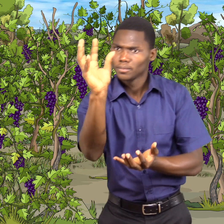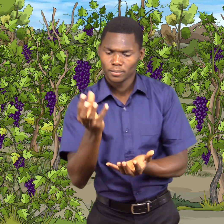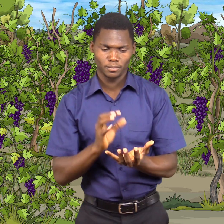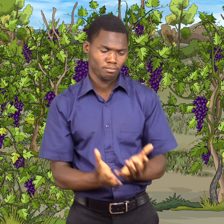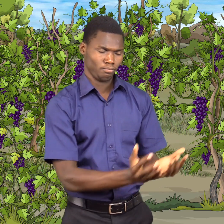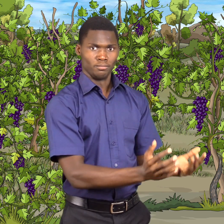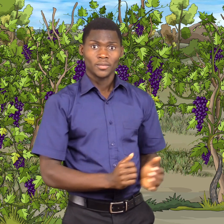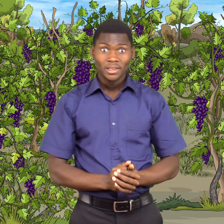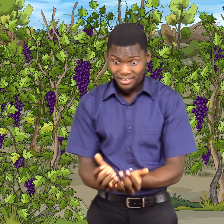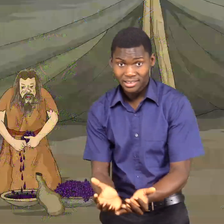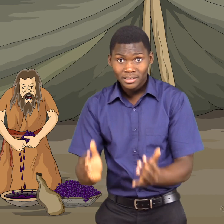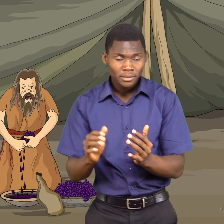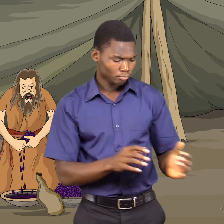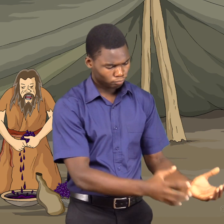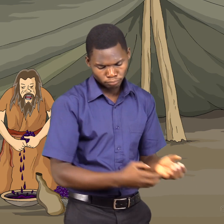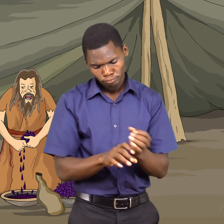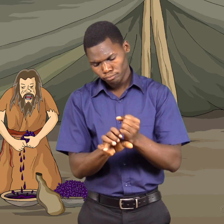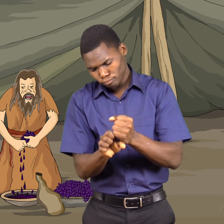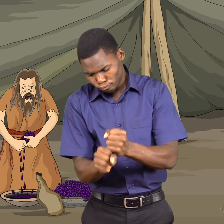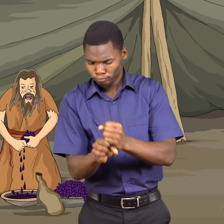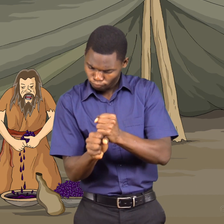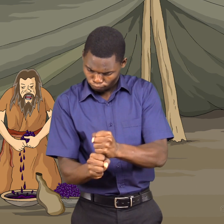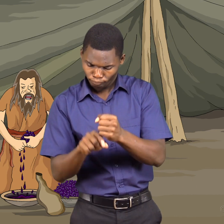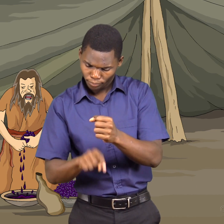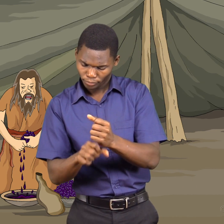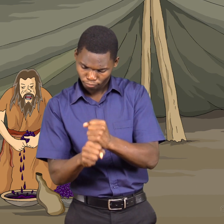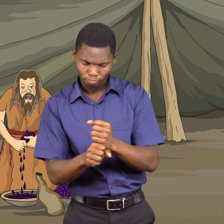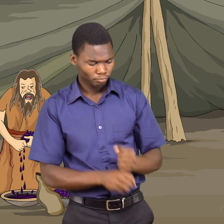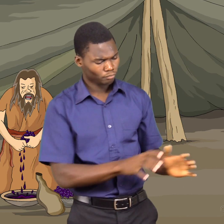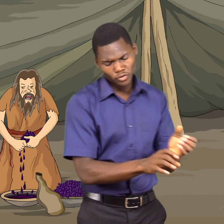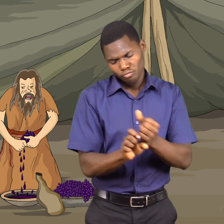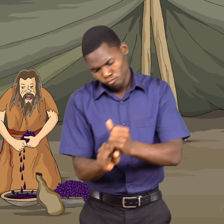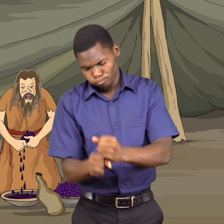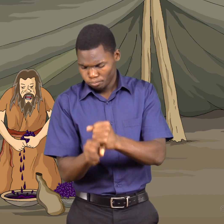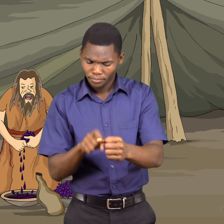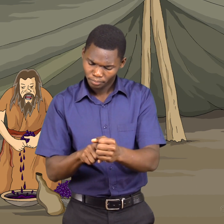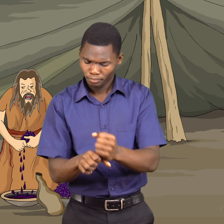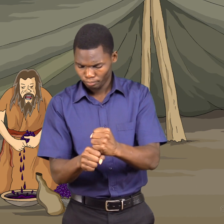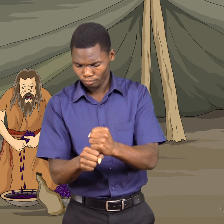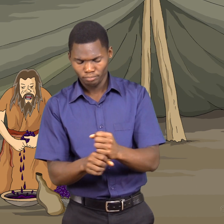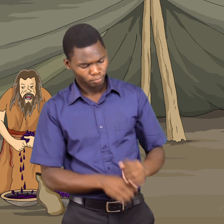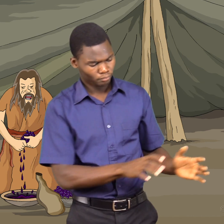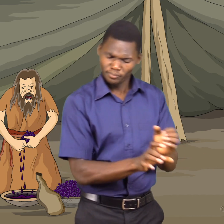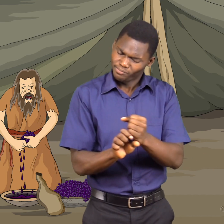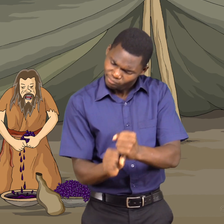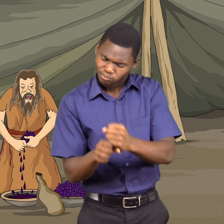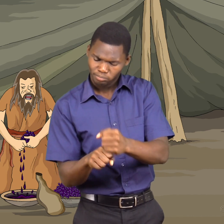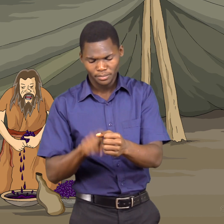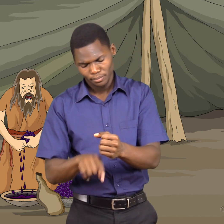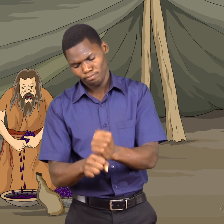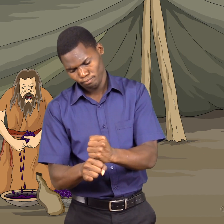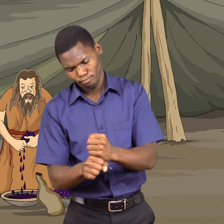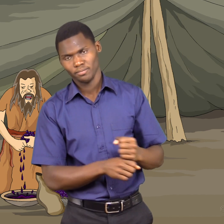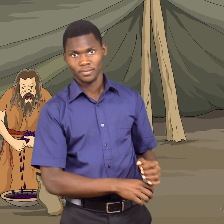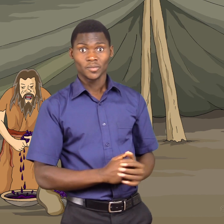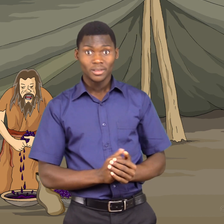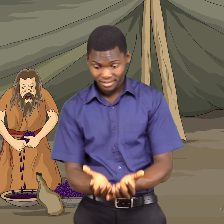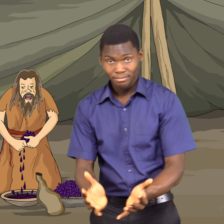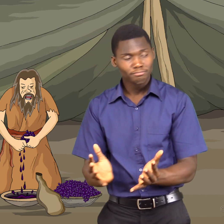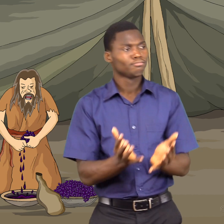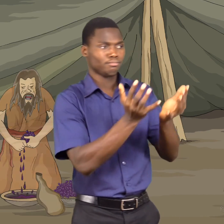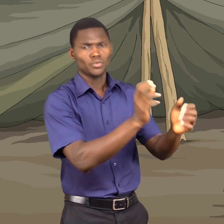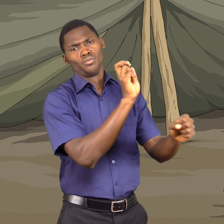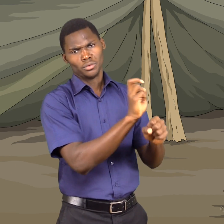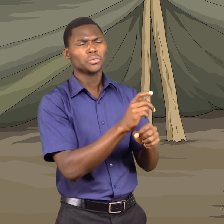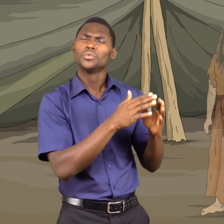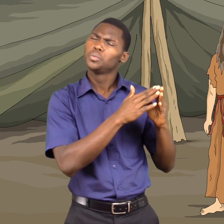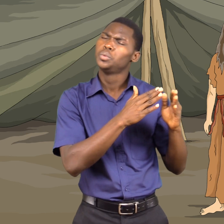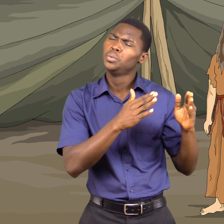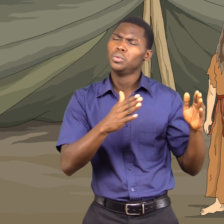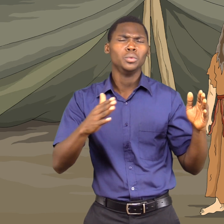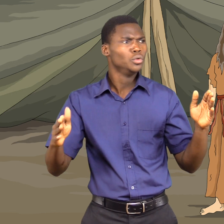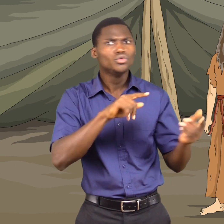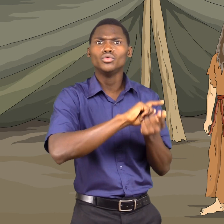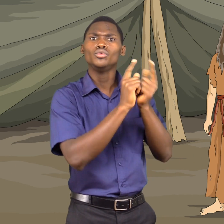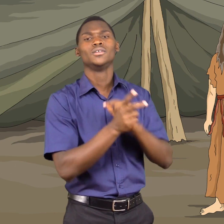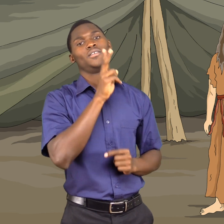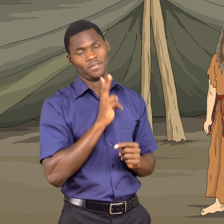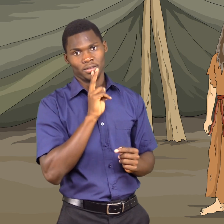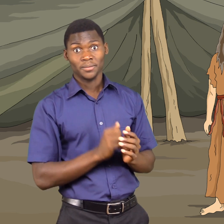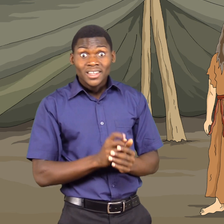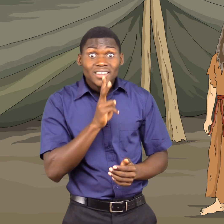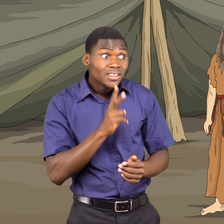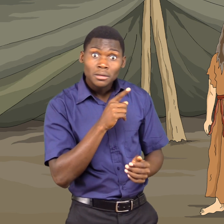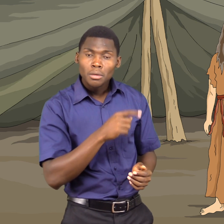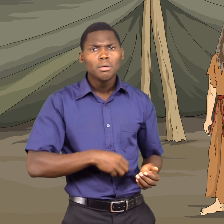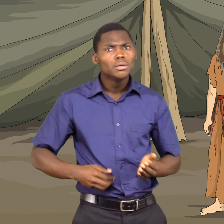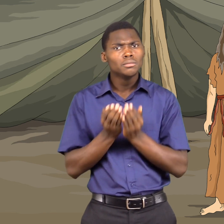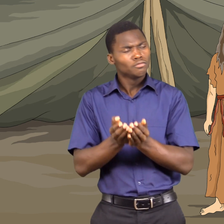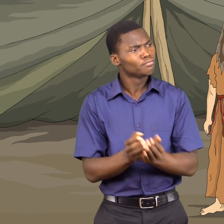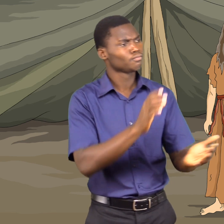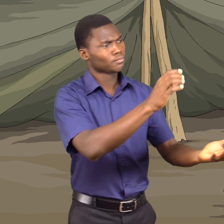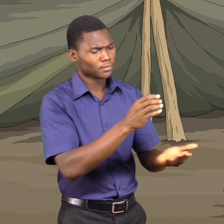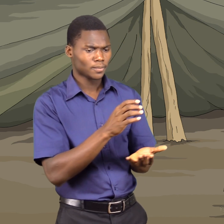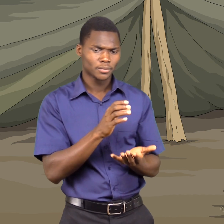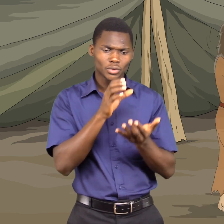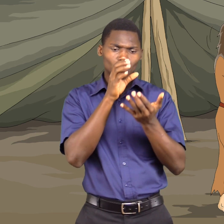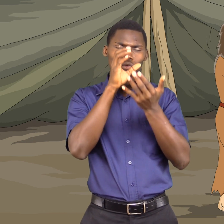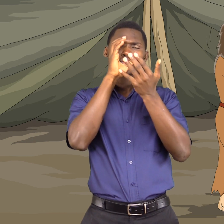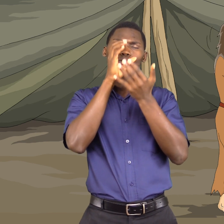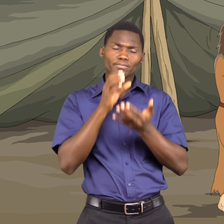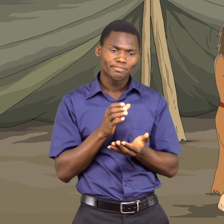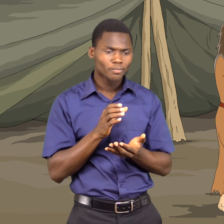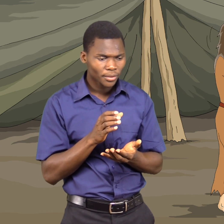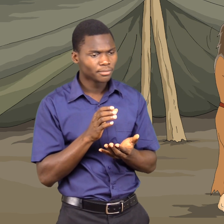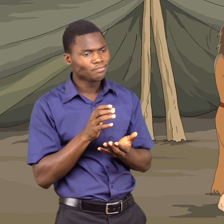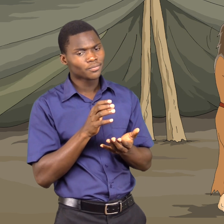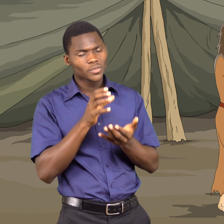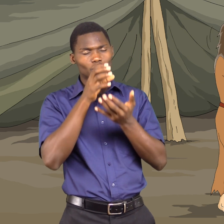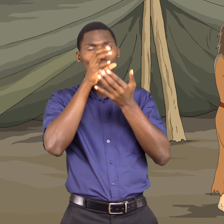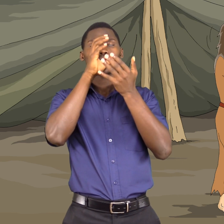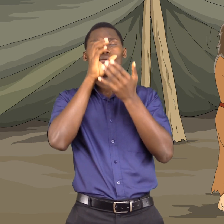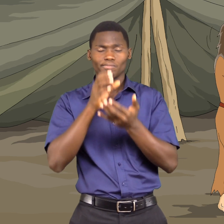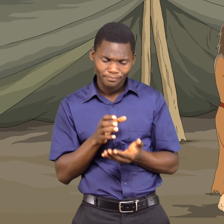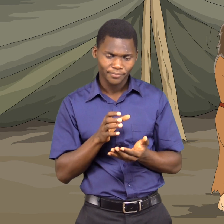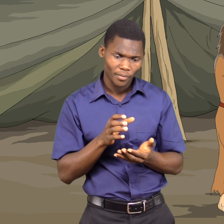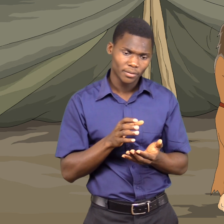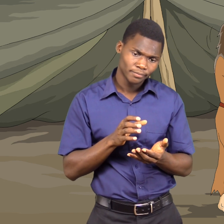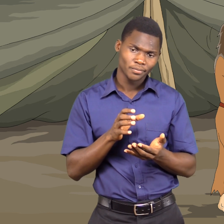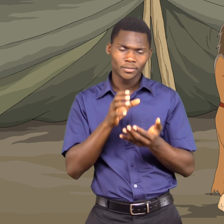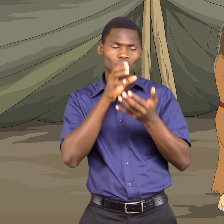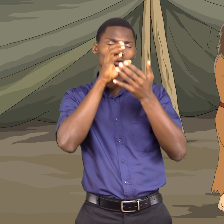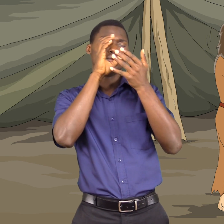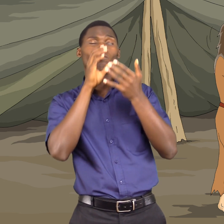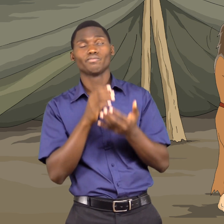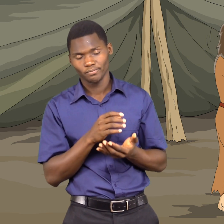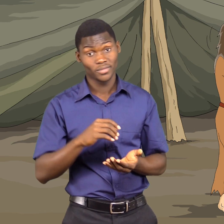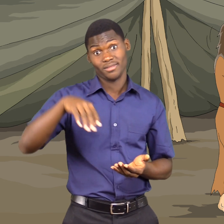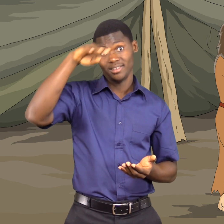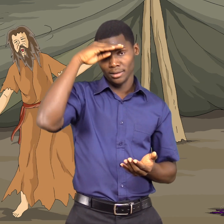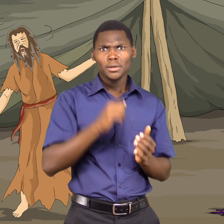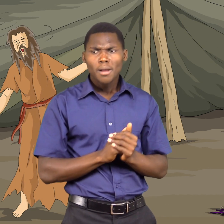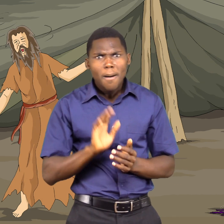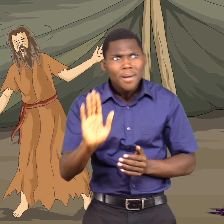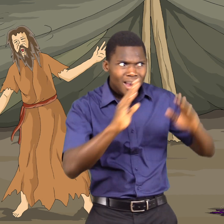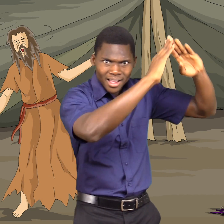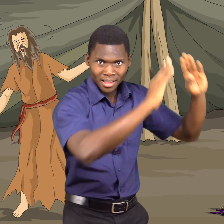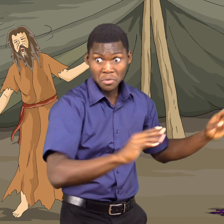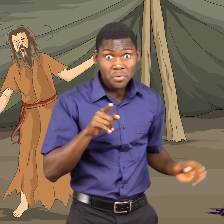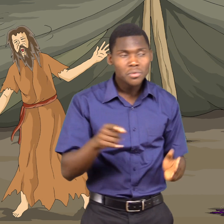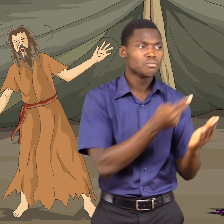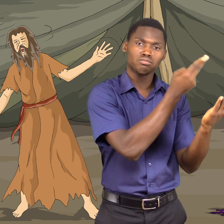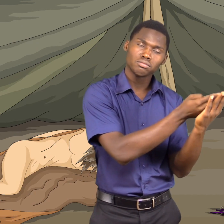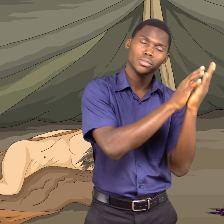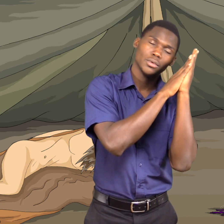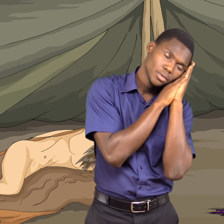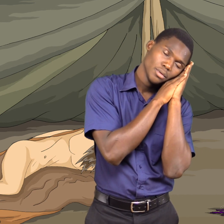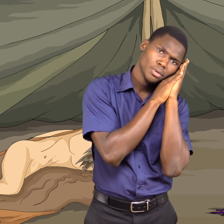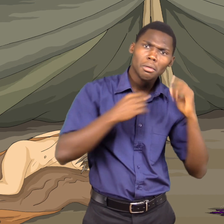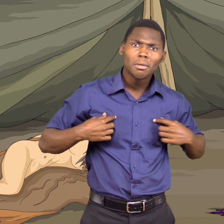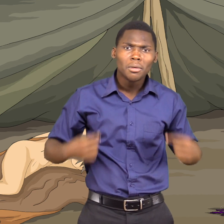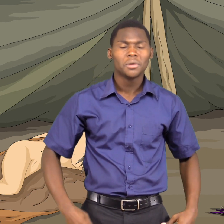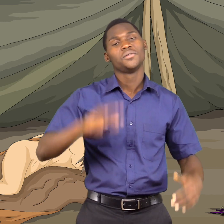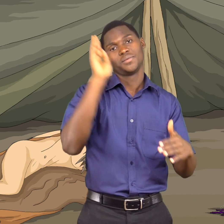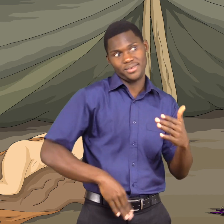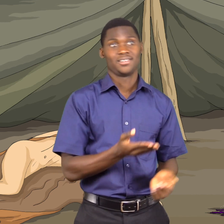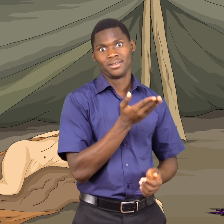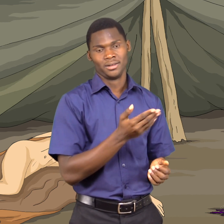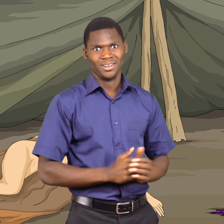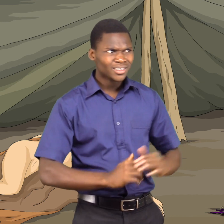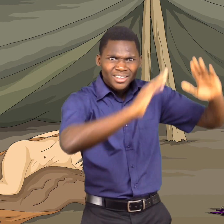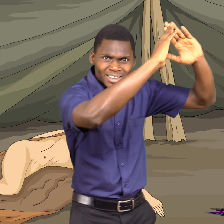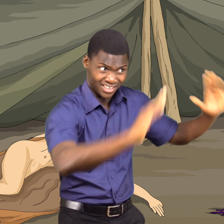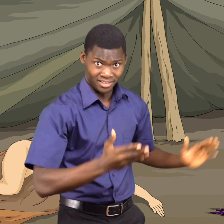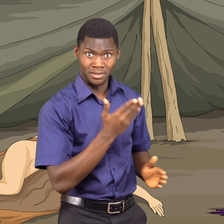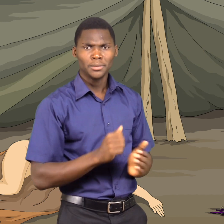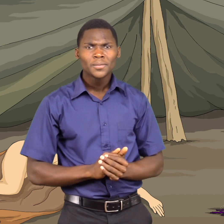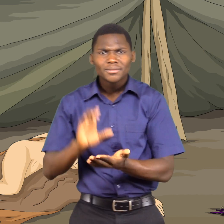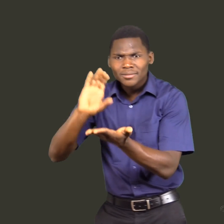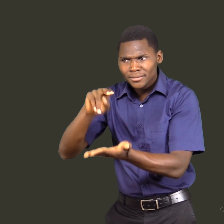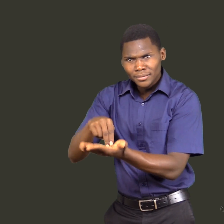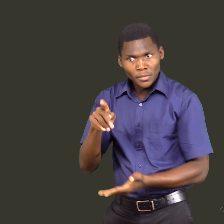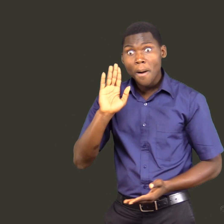But when he drank some of its wine, he became drunk and uncovered himself inside his tent.